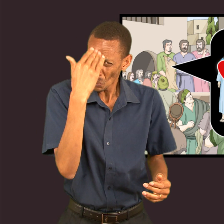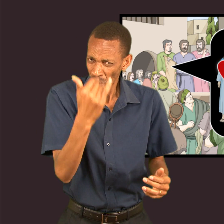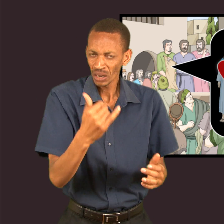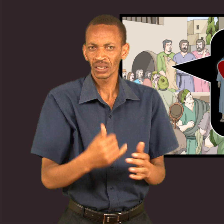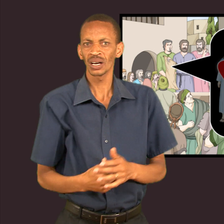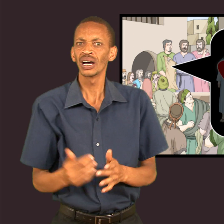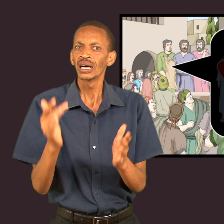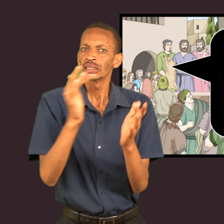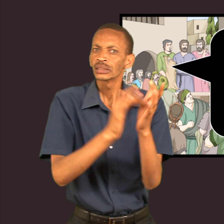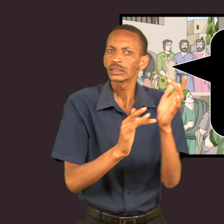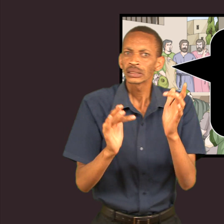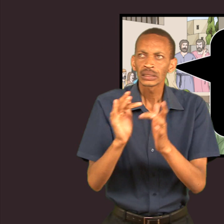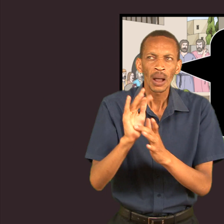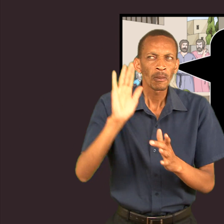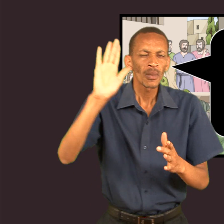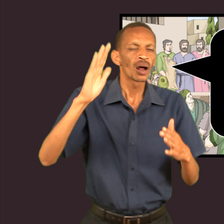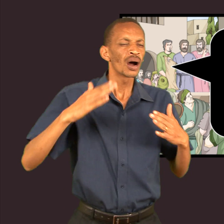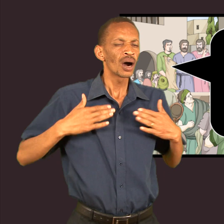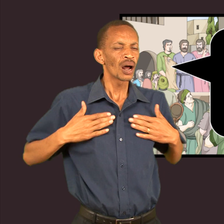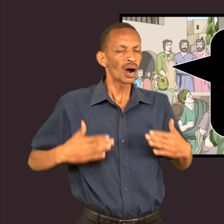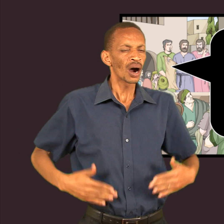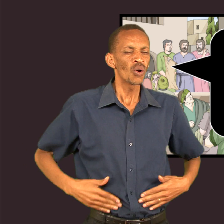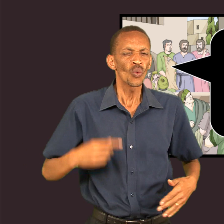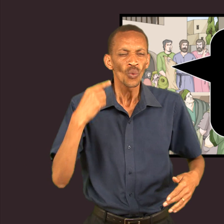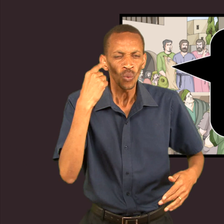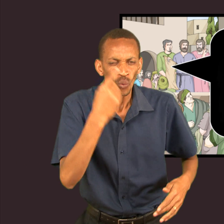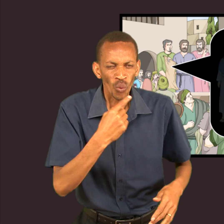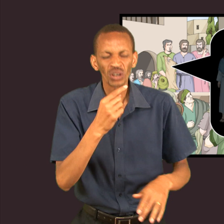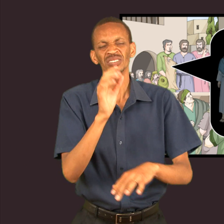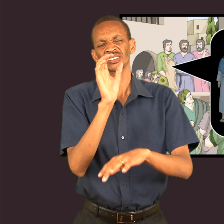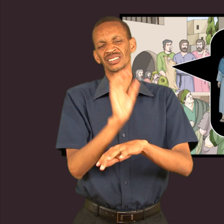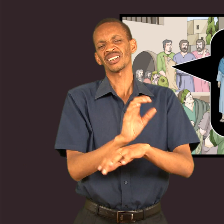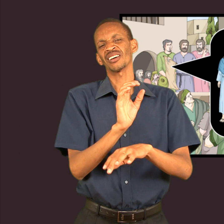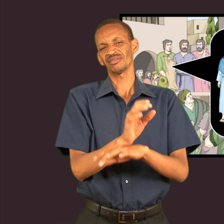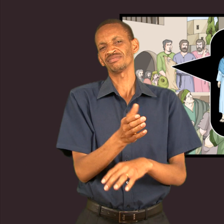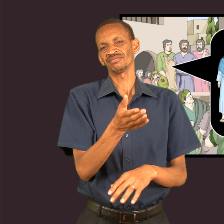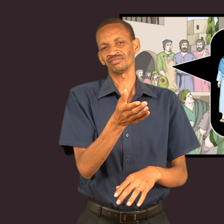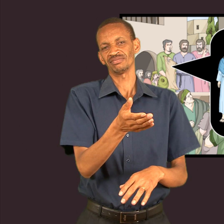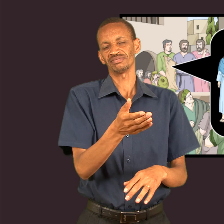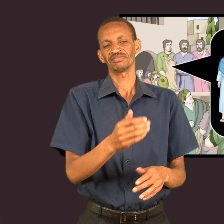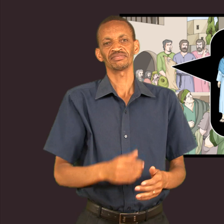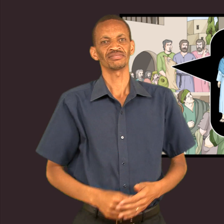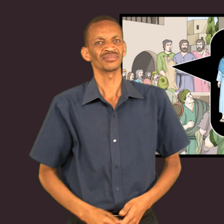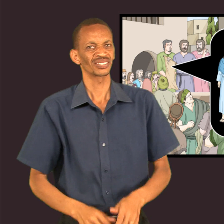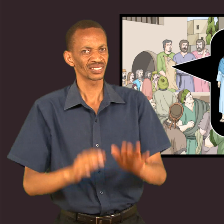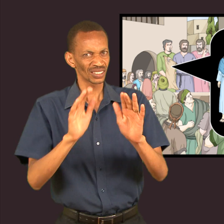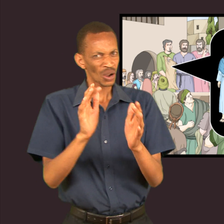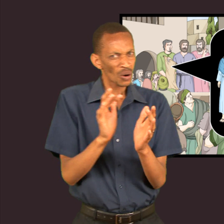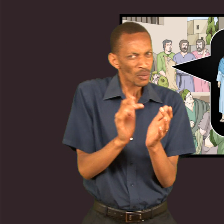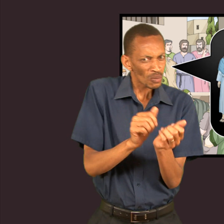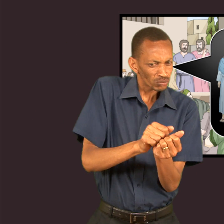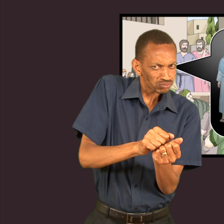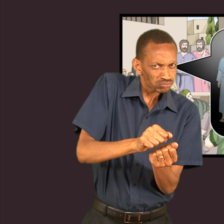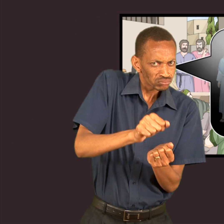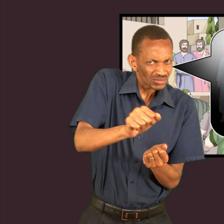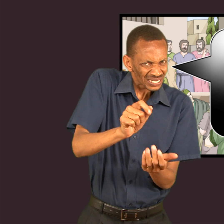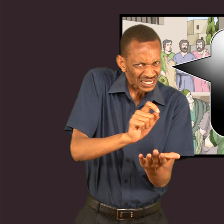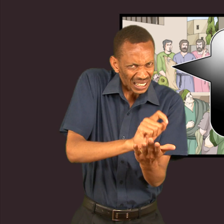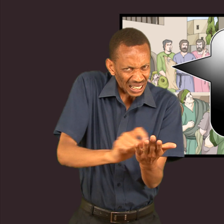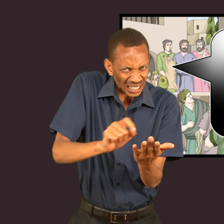For we are members of His body.